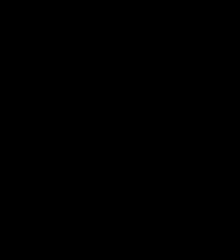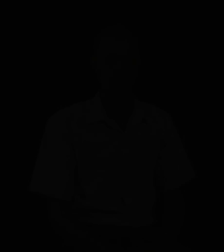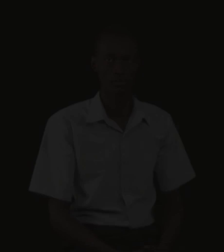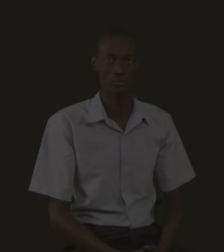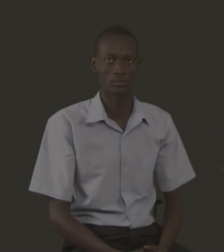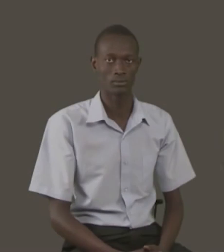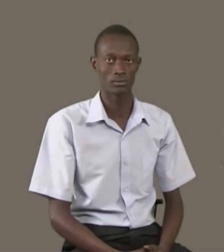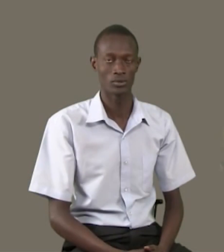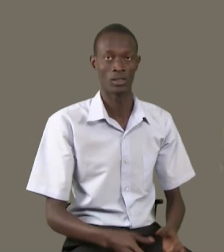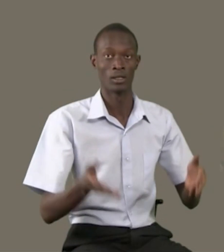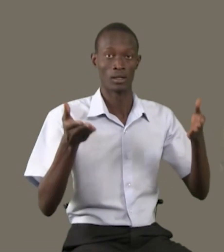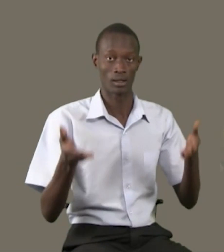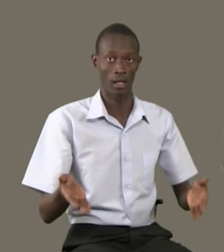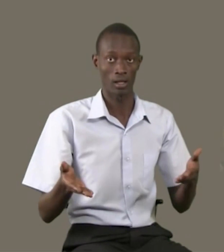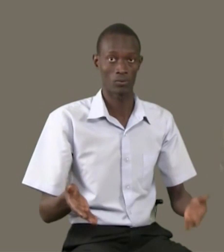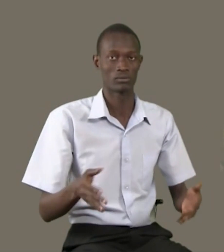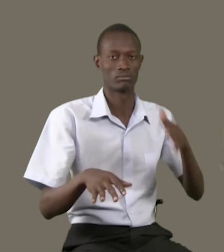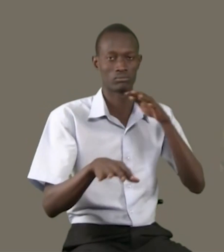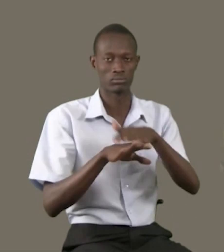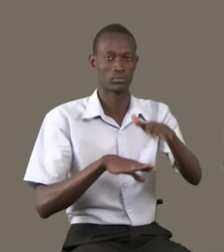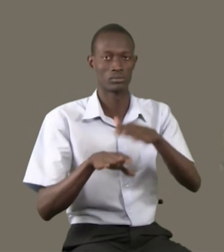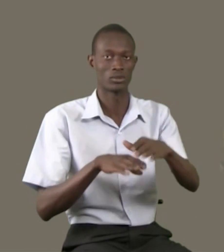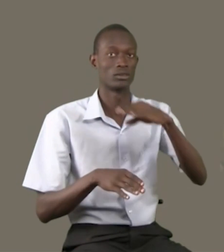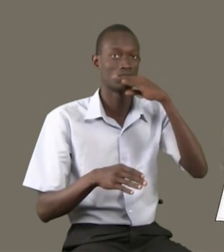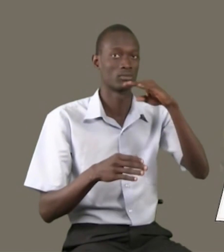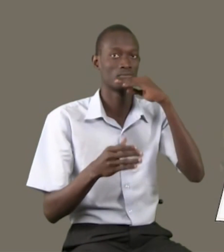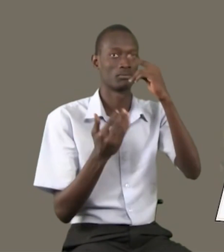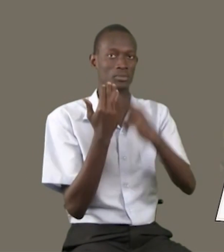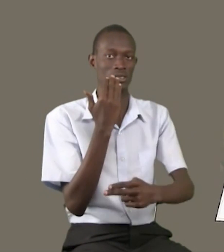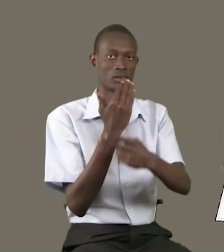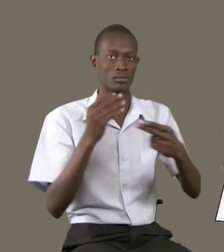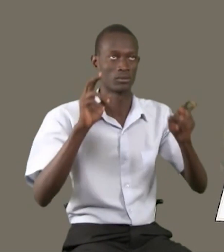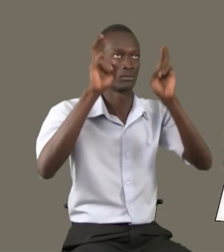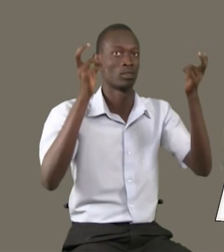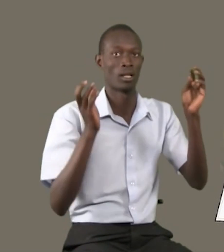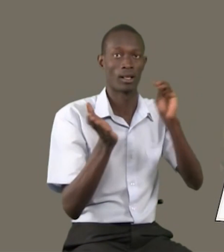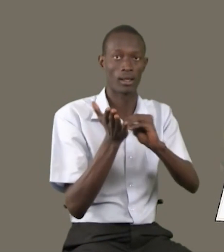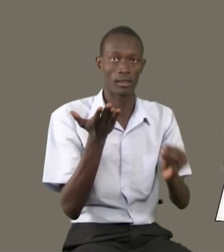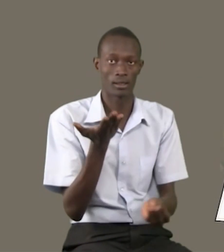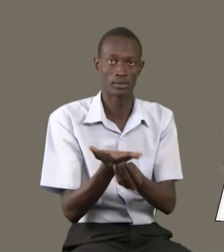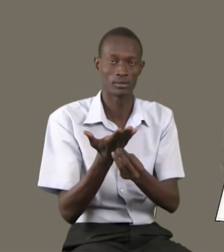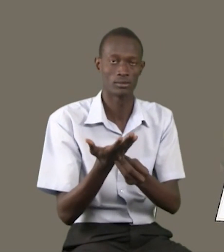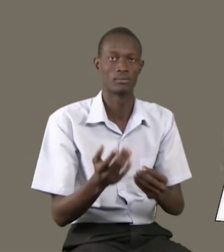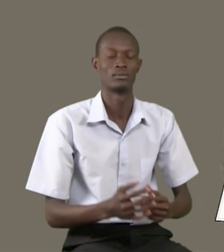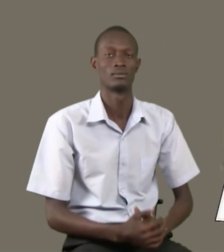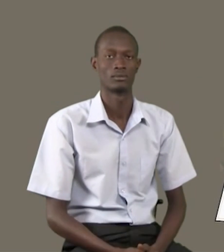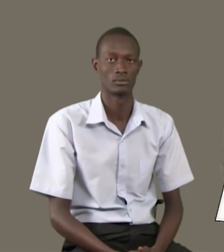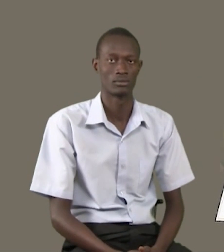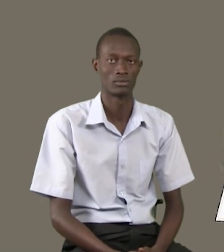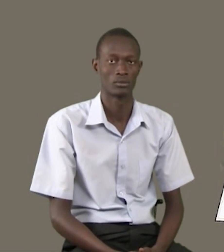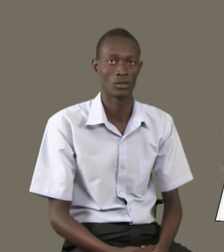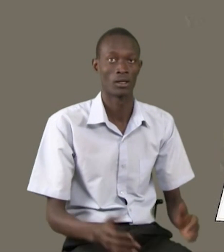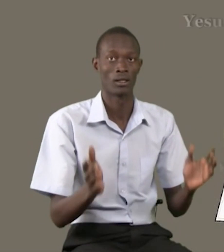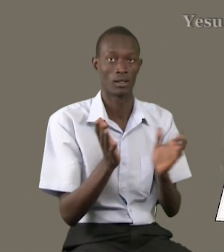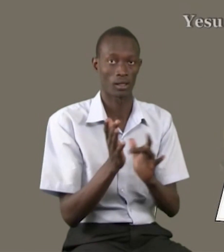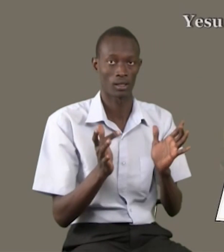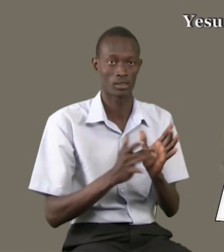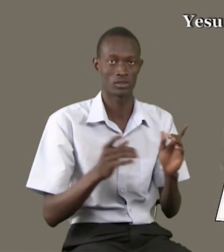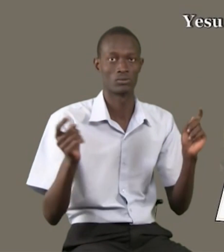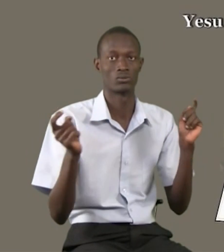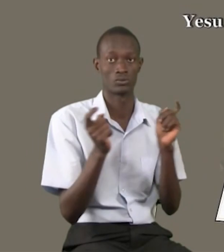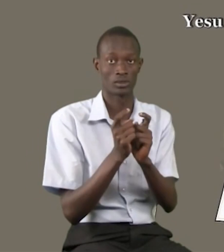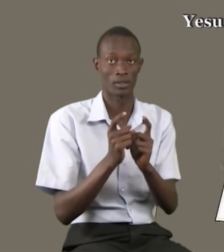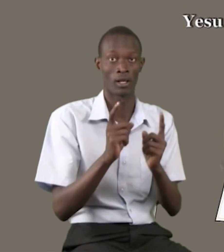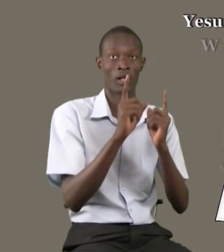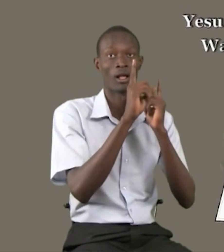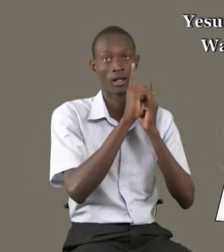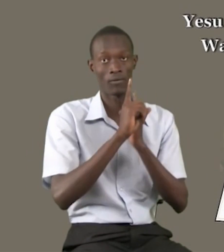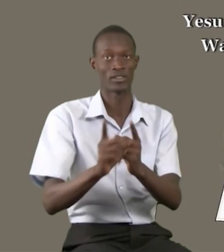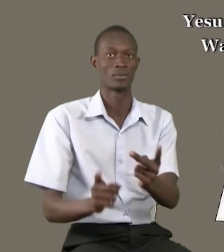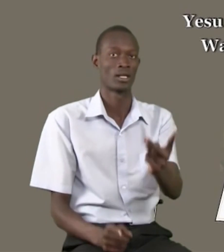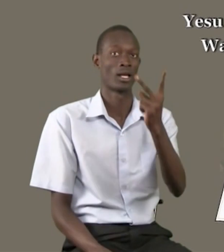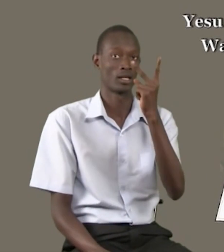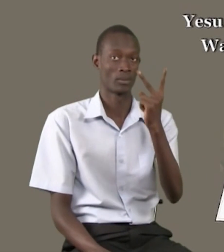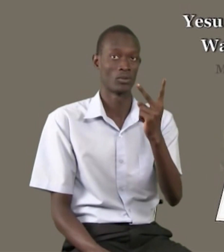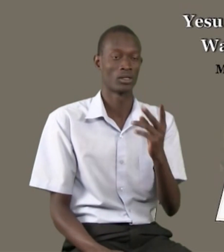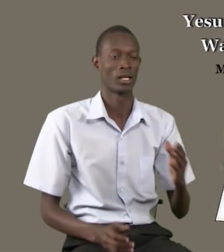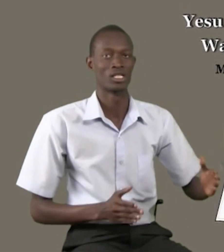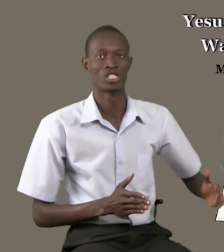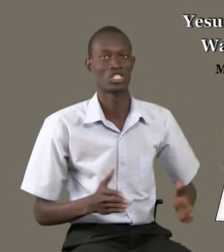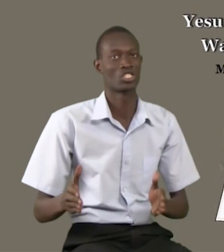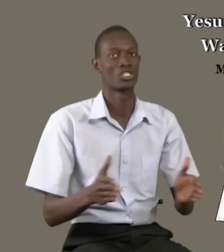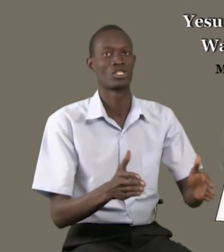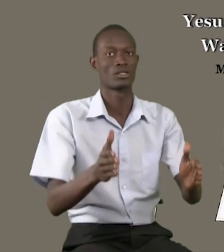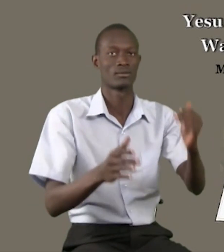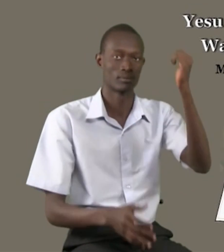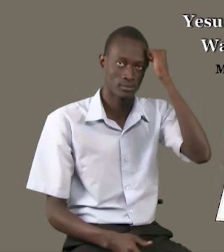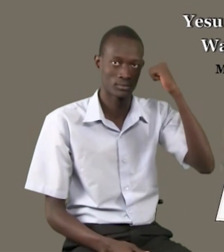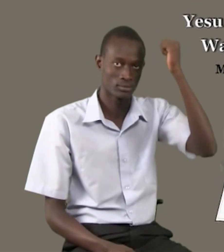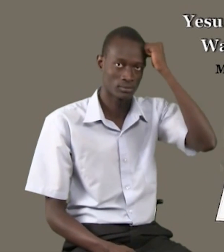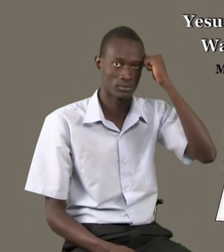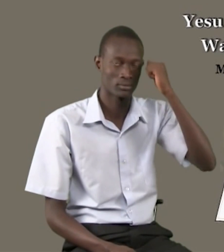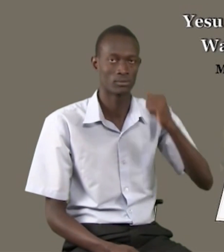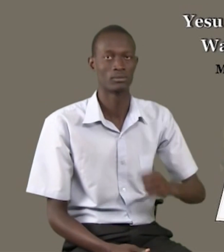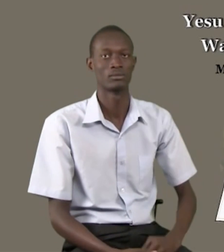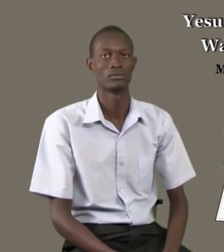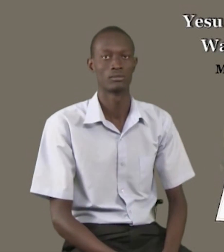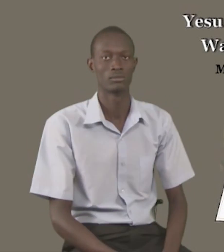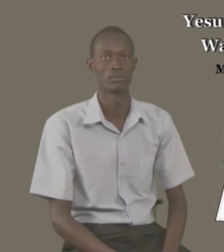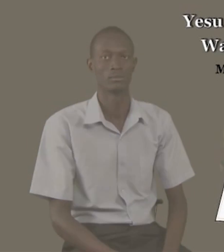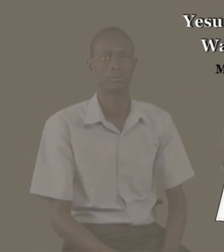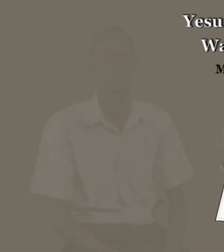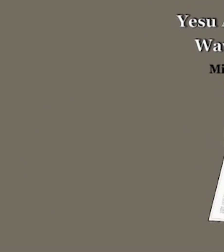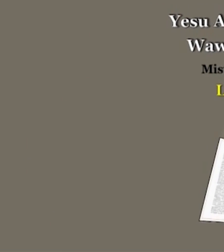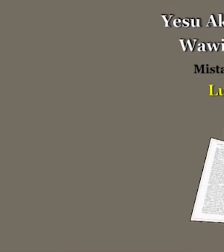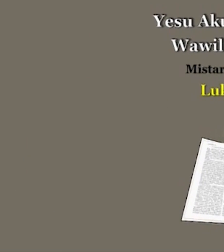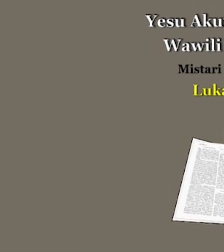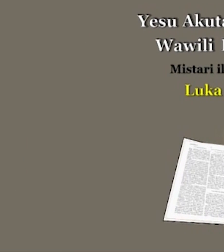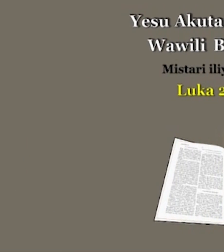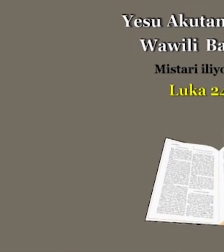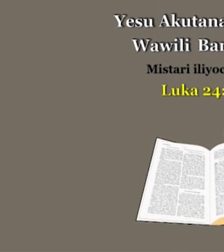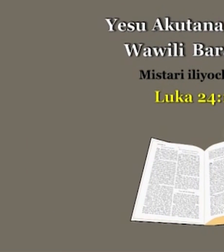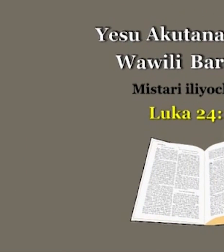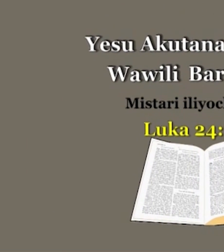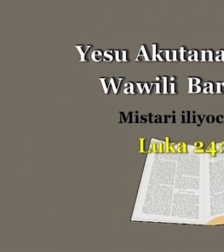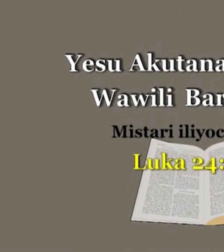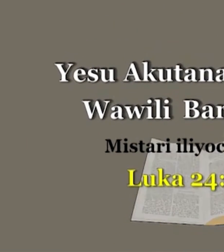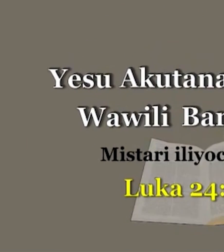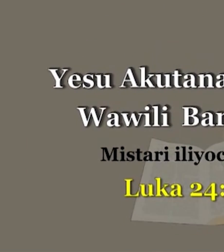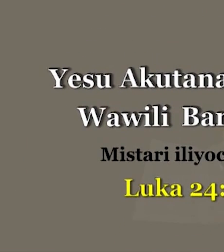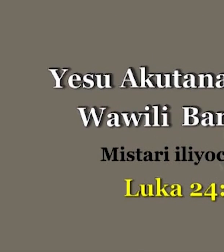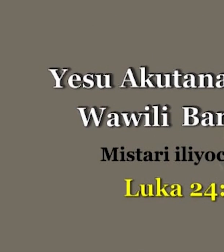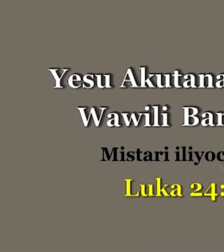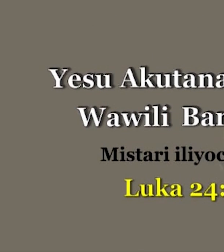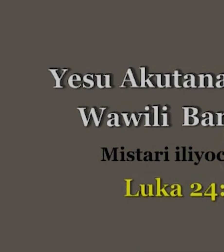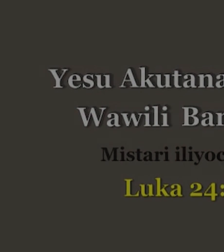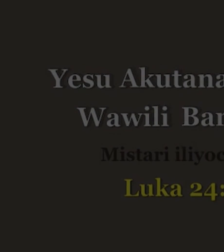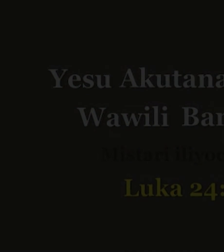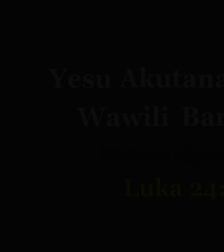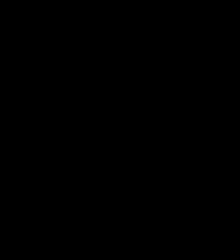Jesus meets two followers on the road to Emmaus